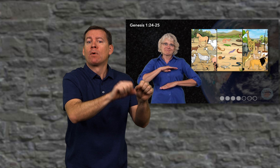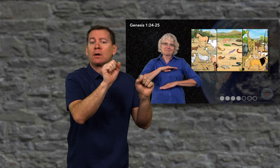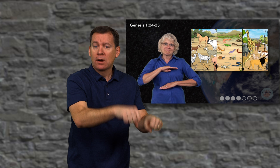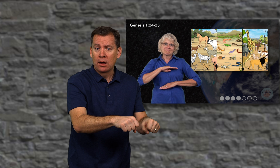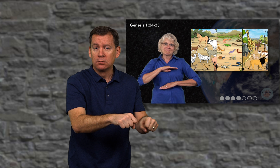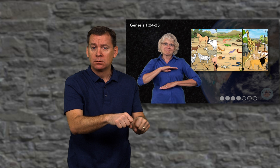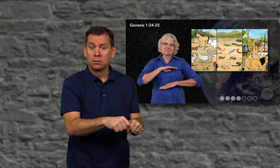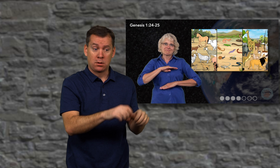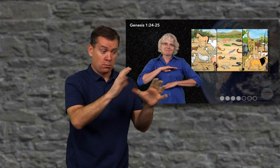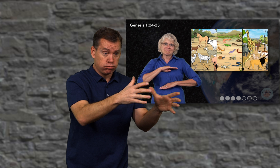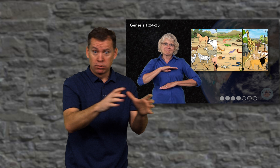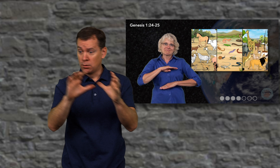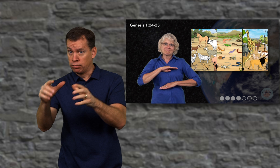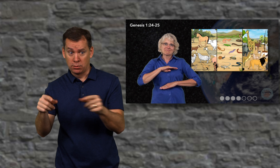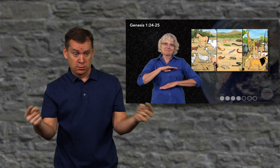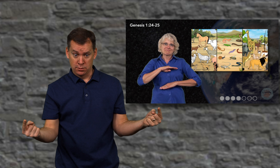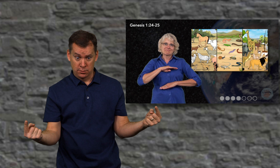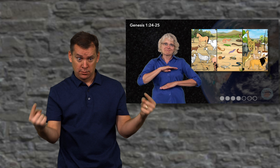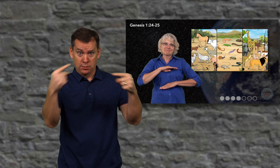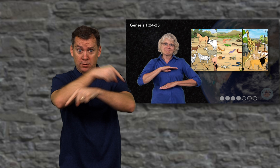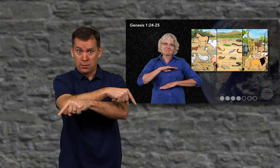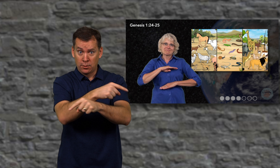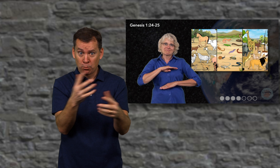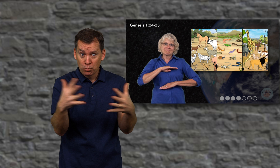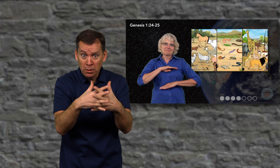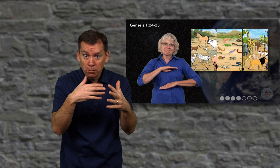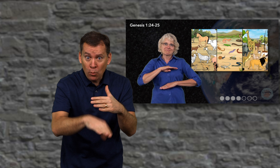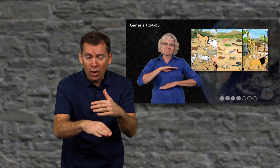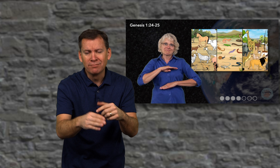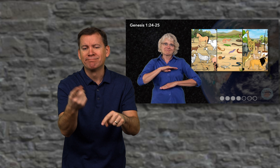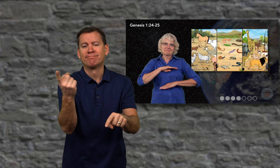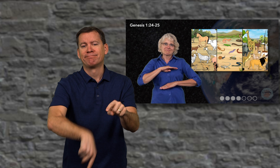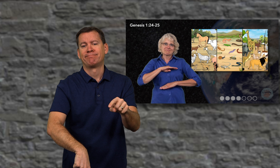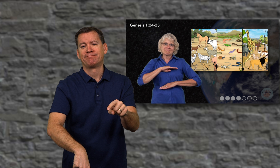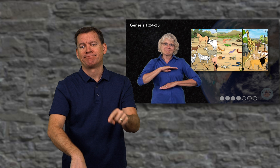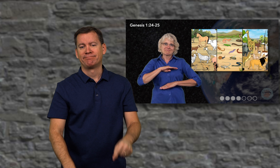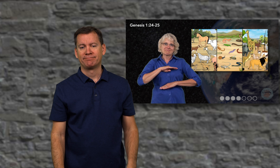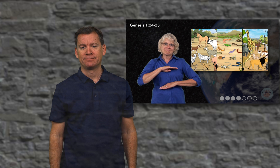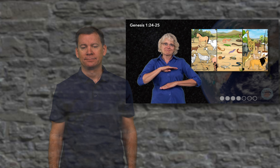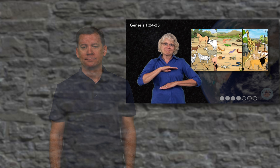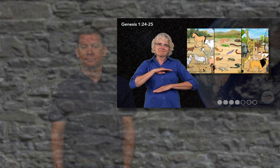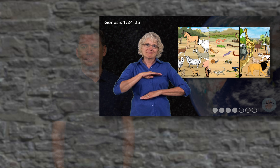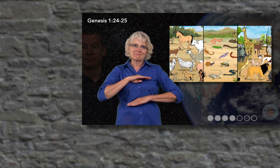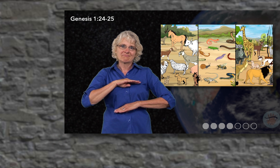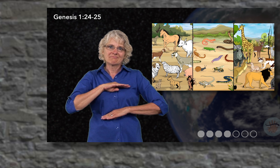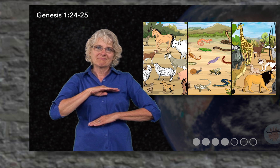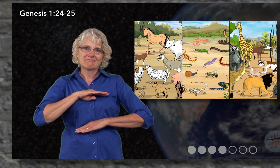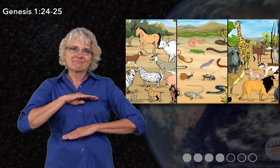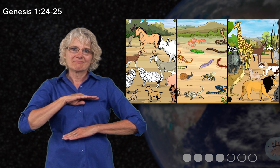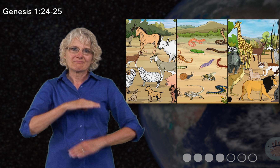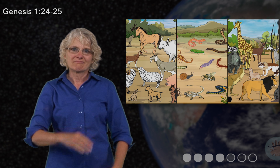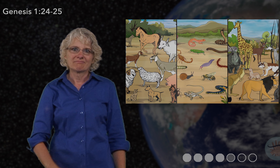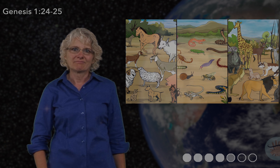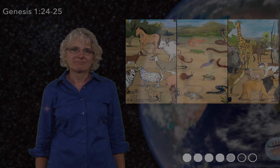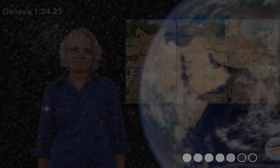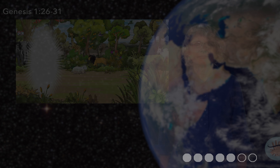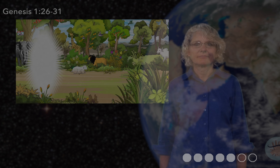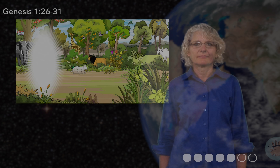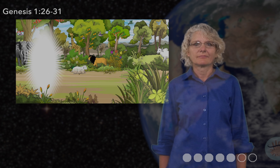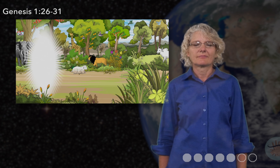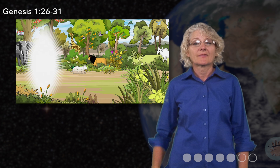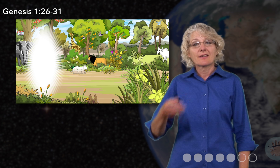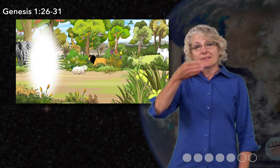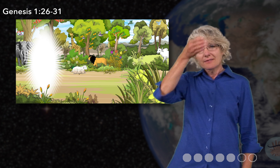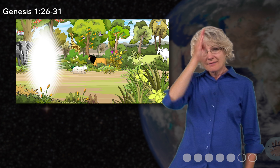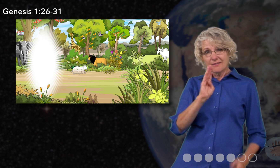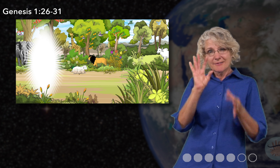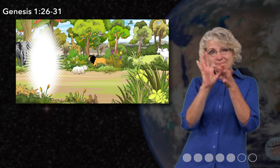And God saw that it was good.